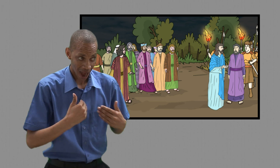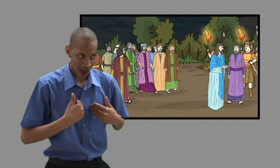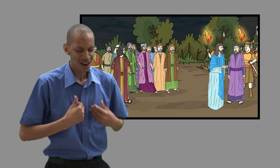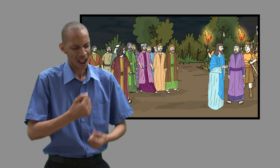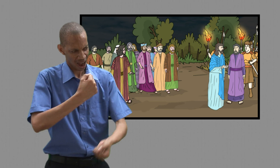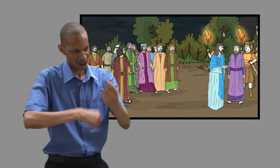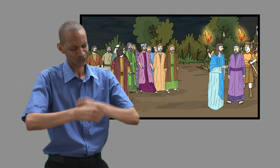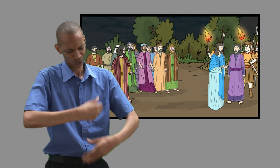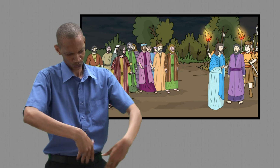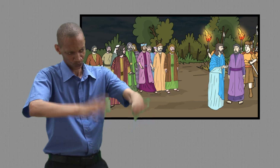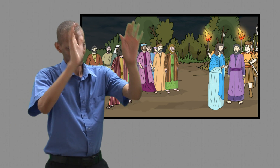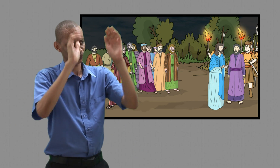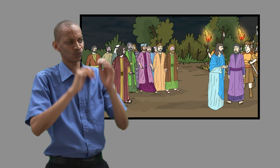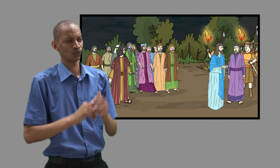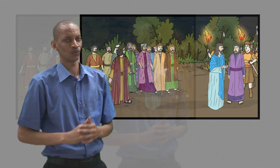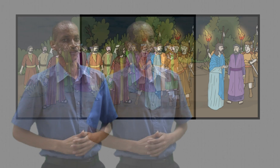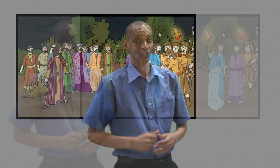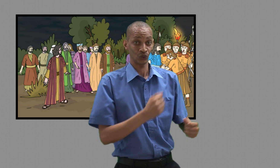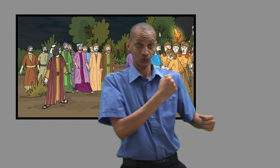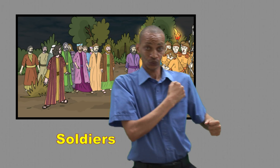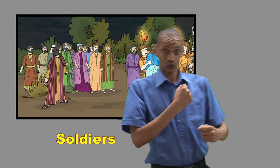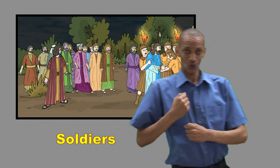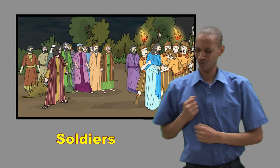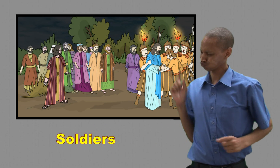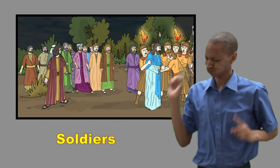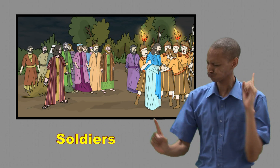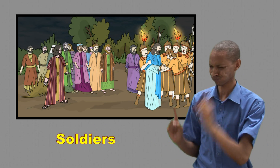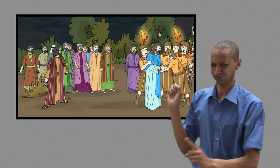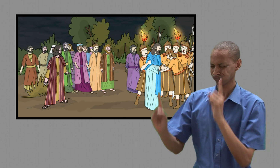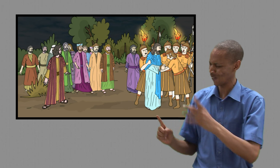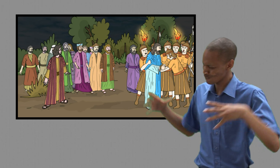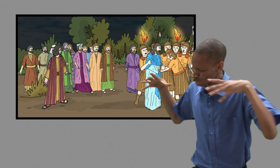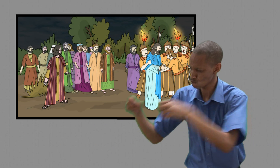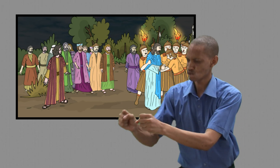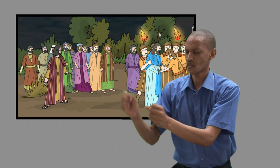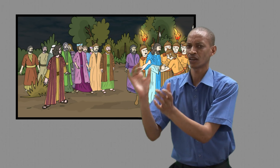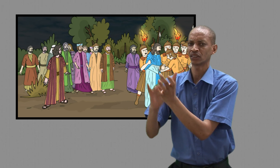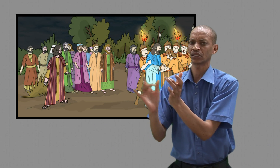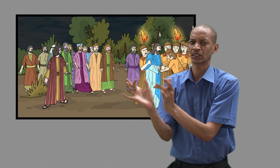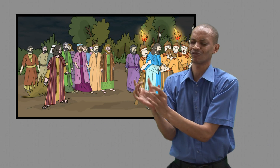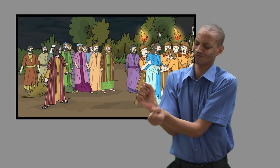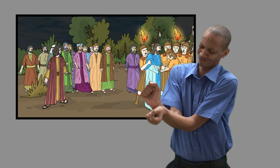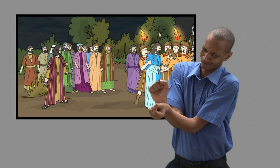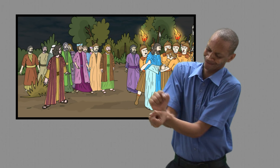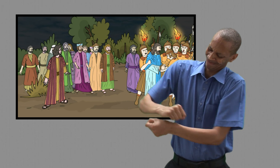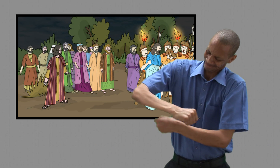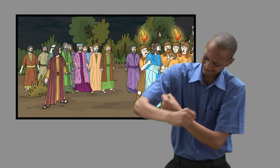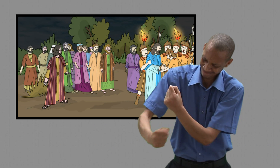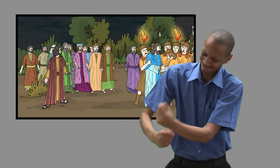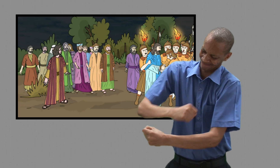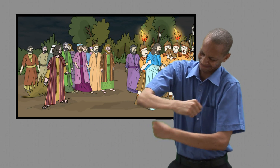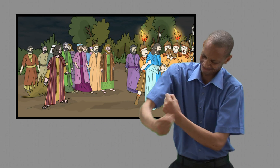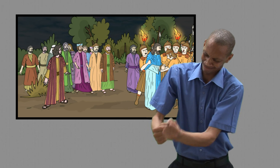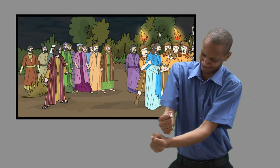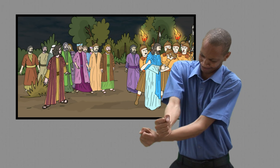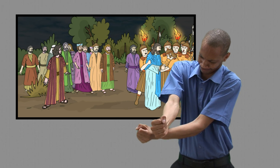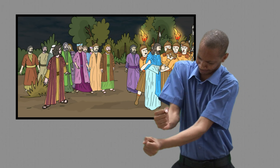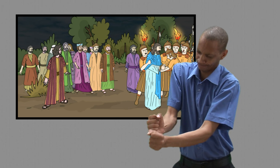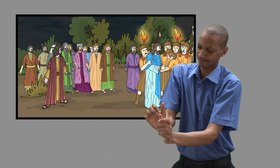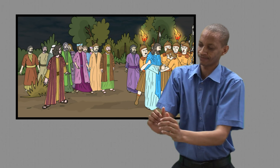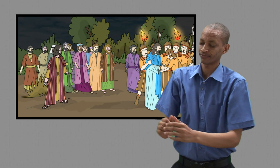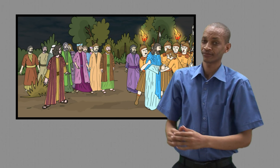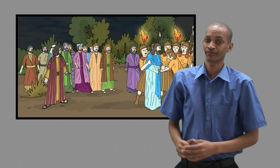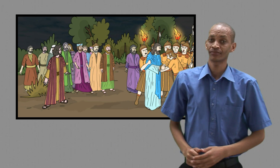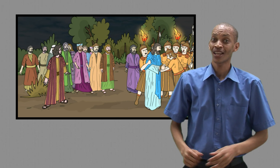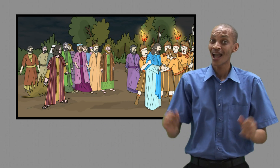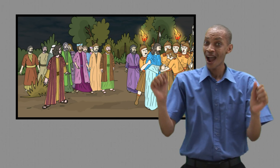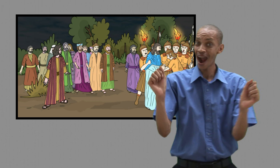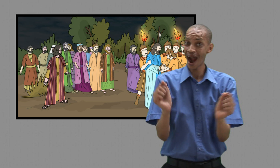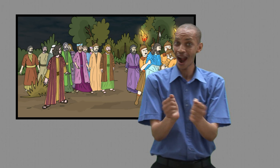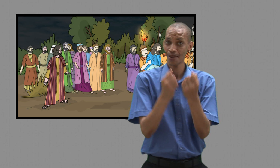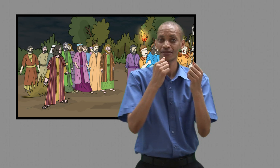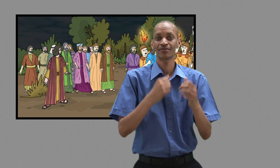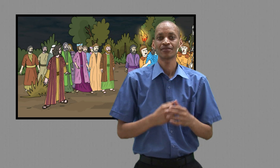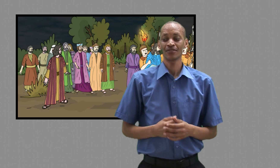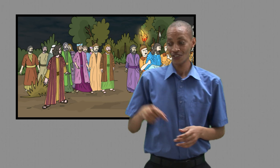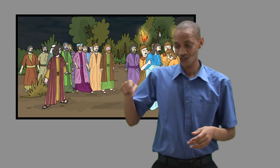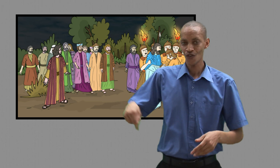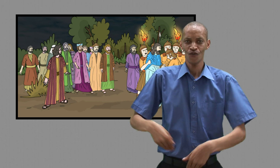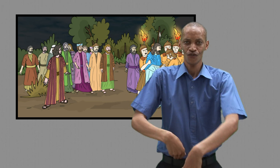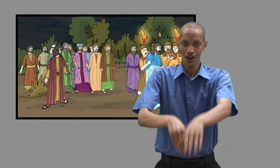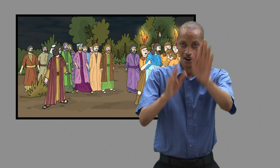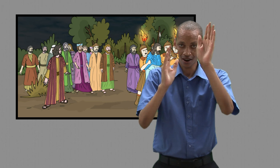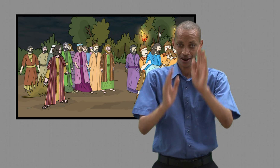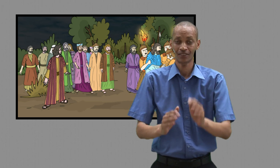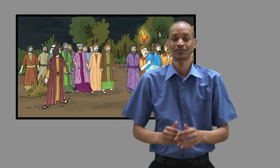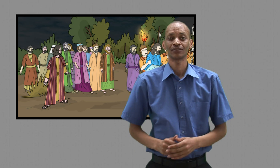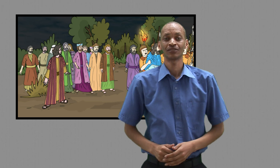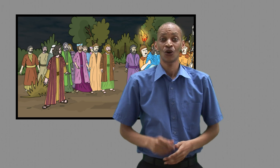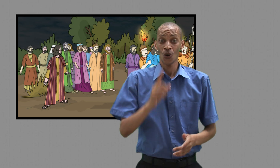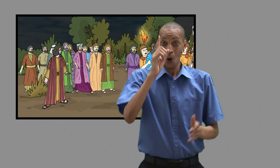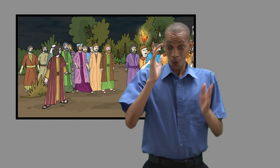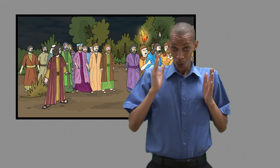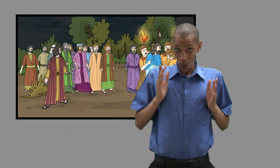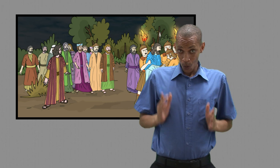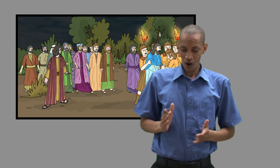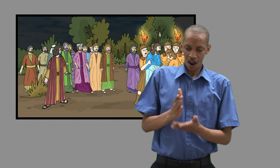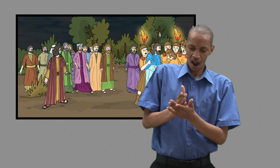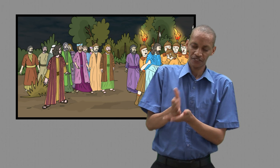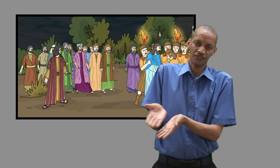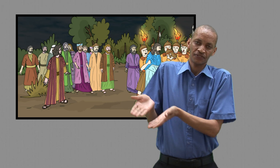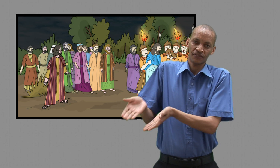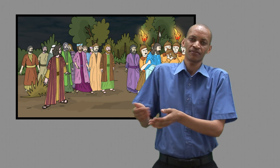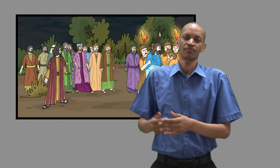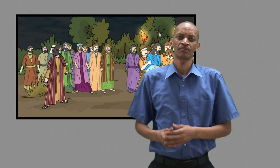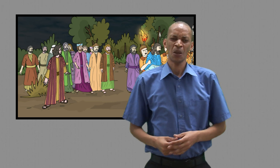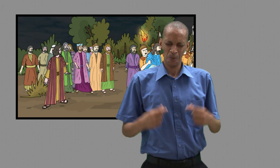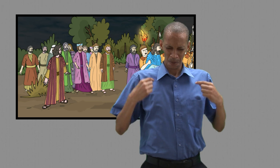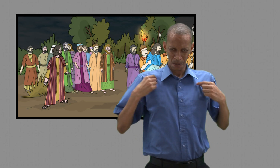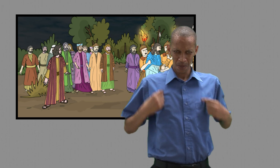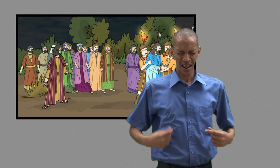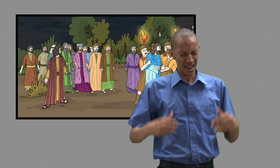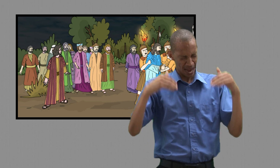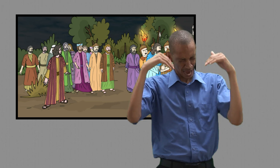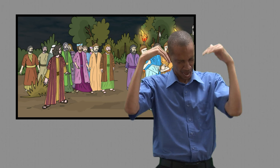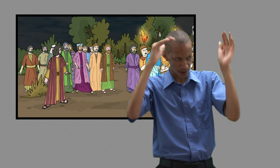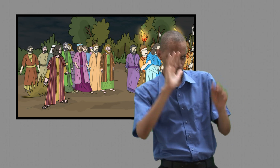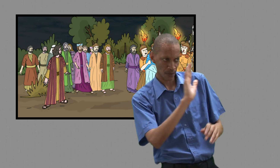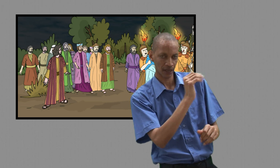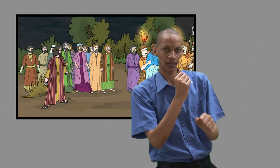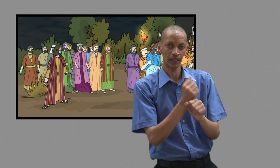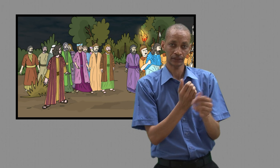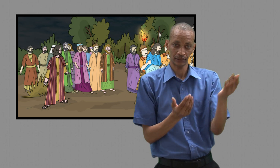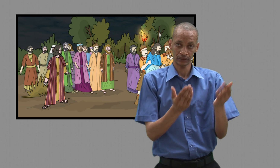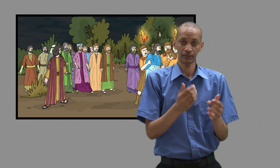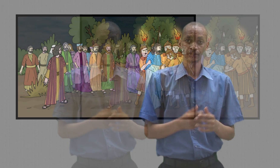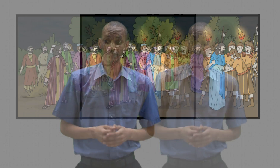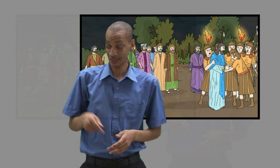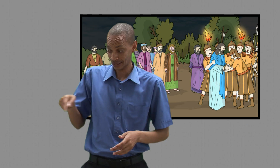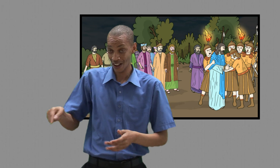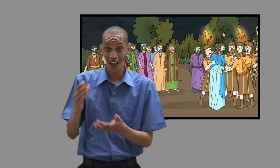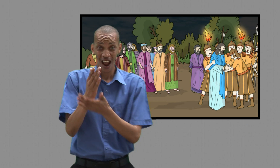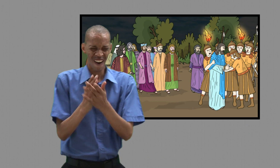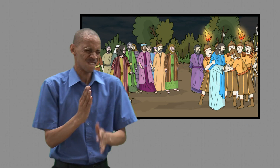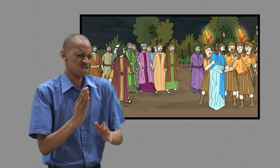Then the men stepped forward, seized Jesus, and arrested Him.